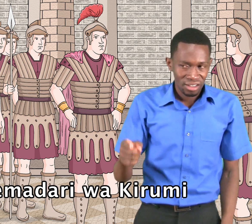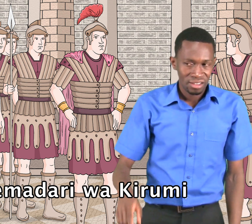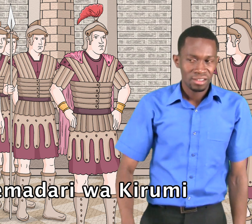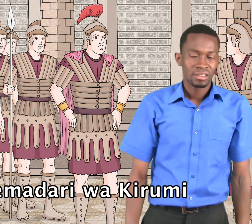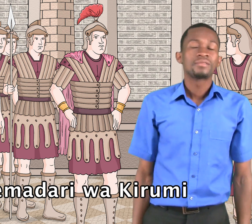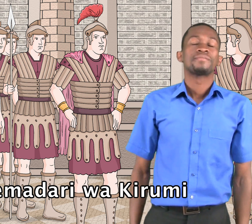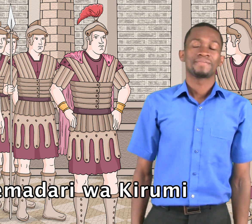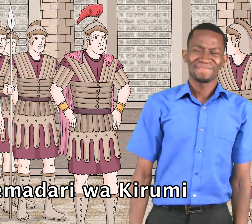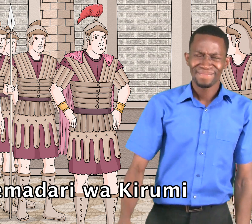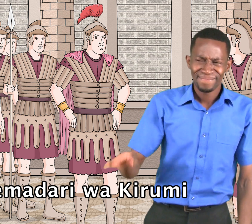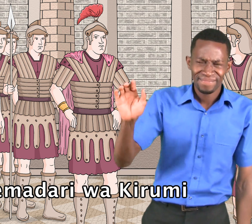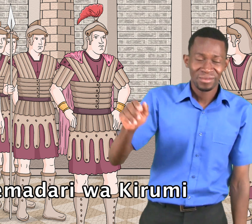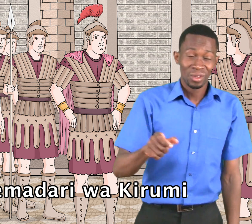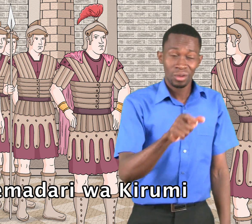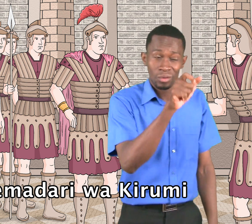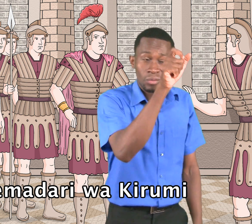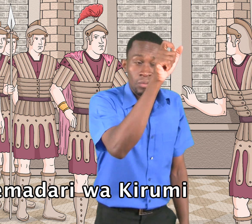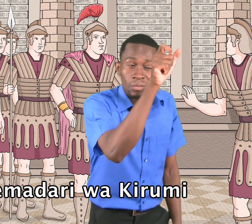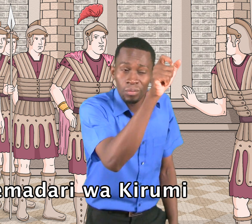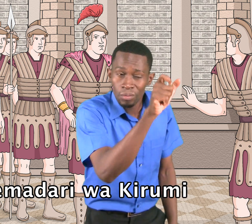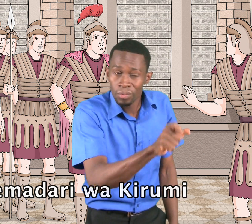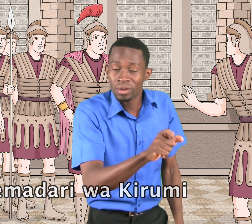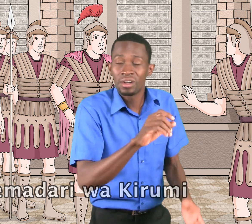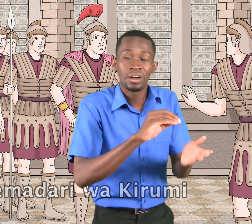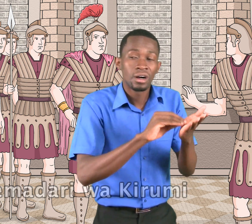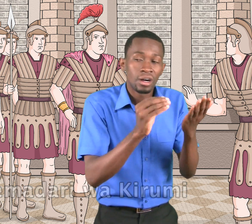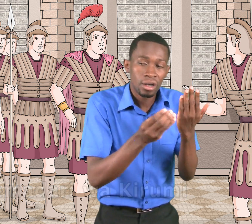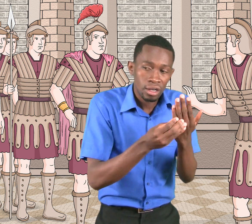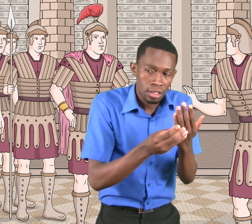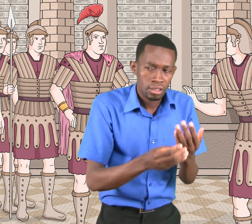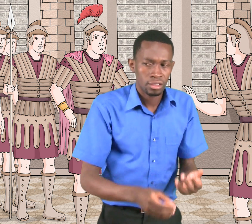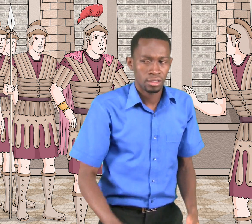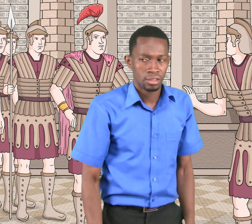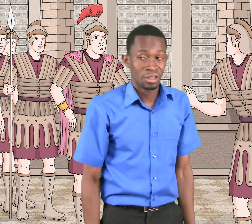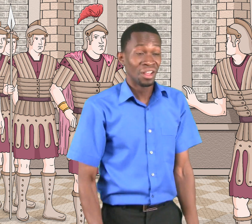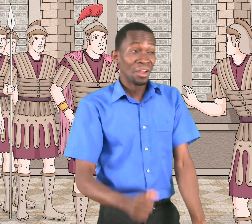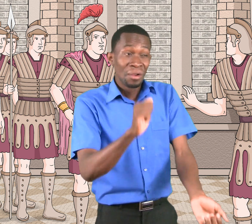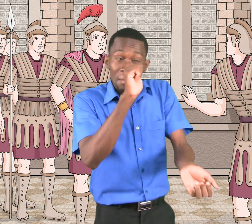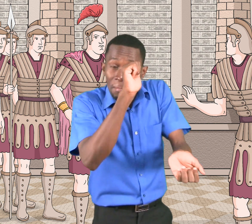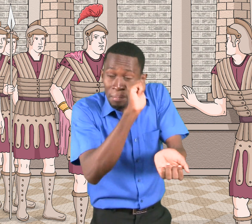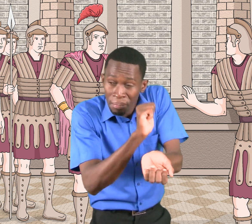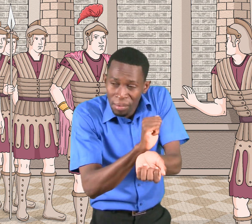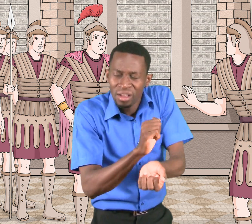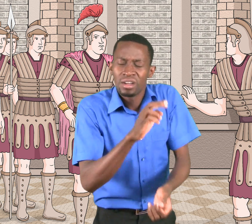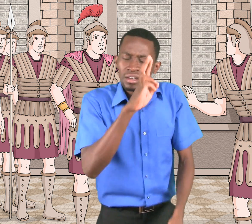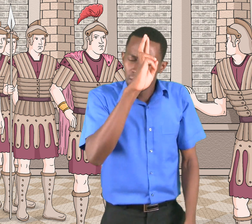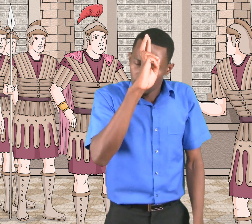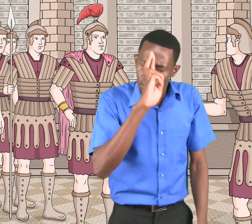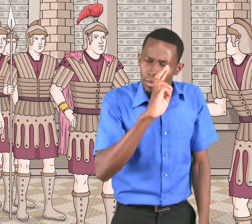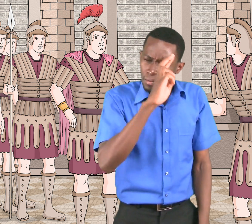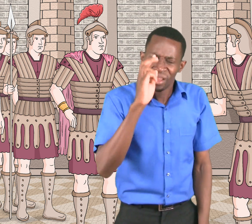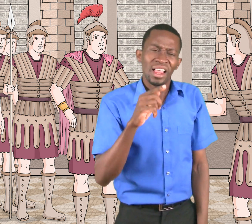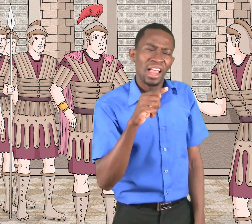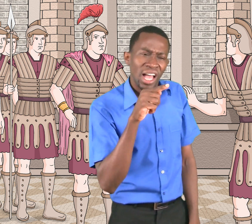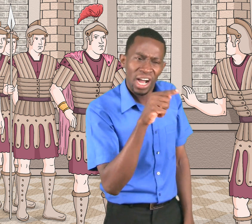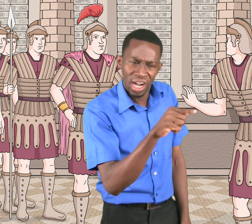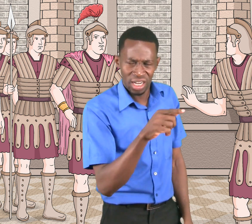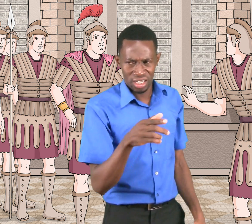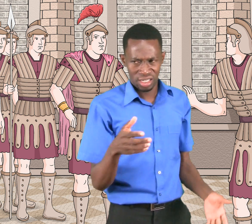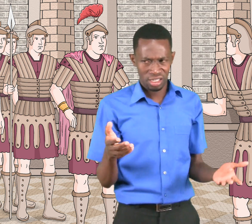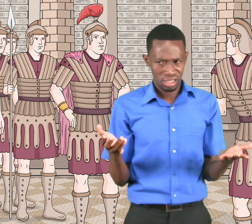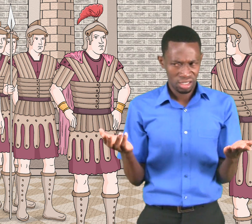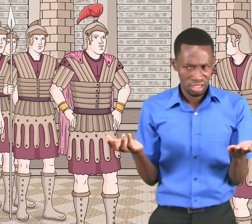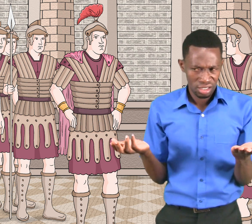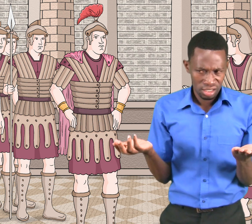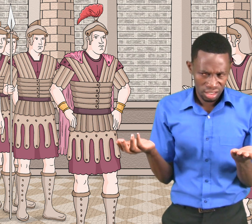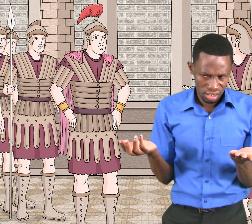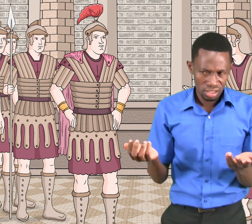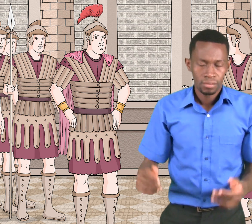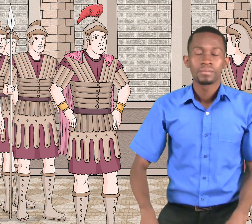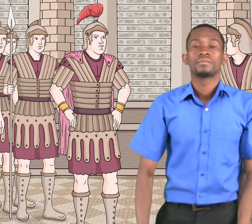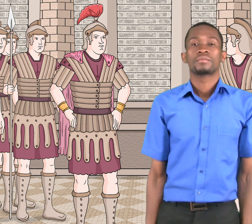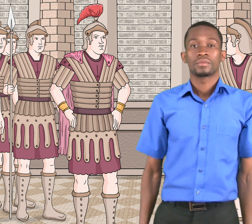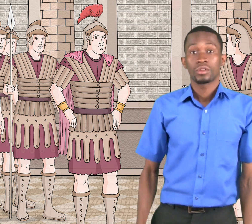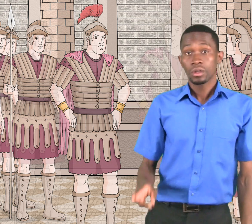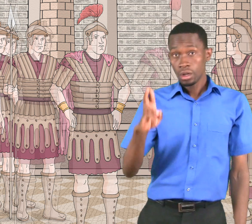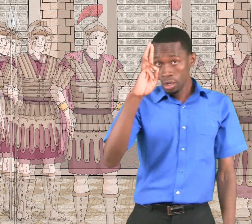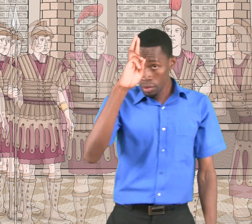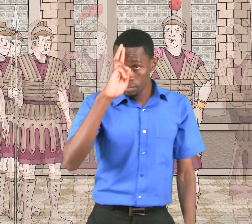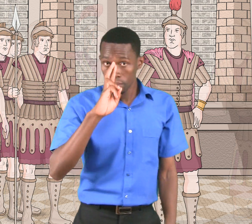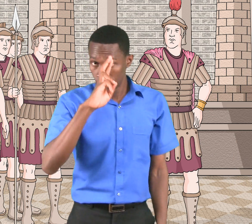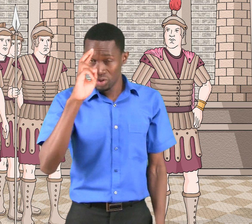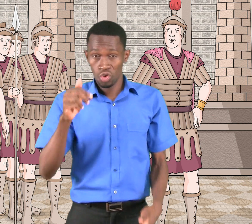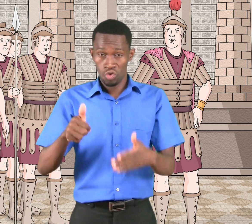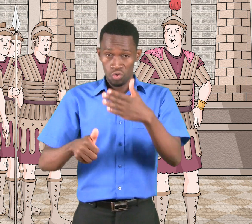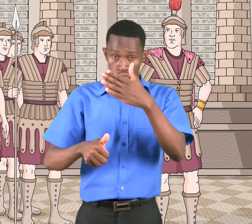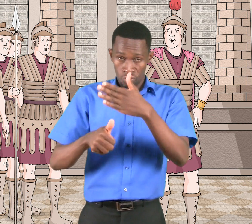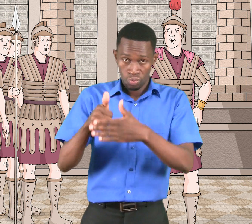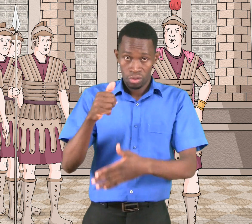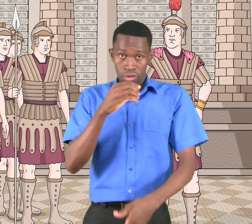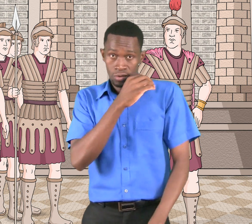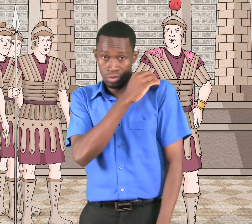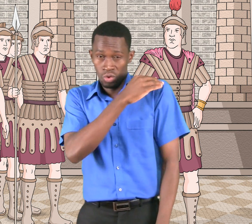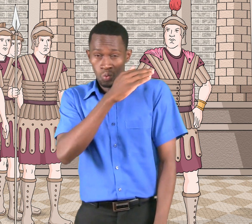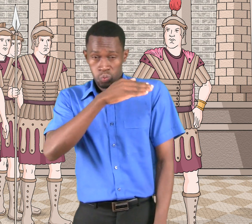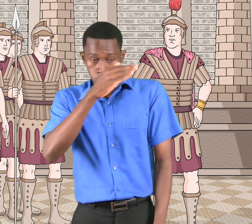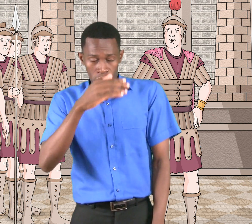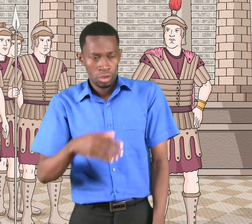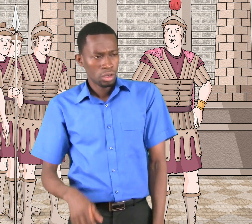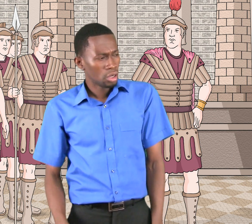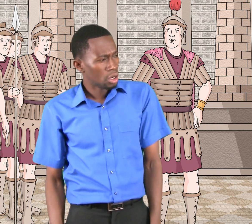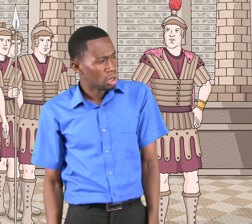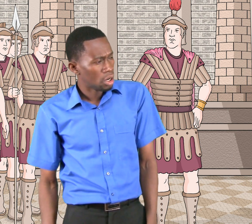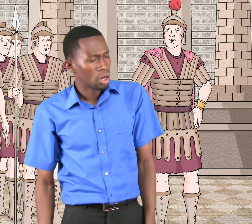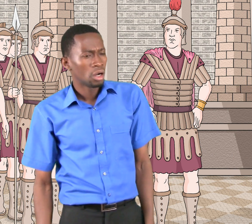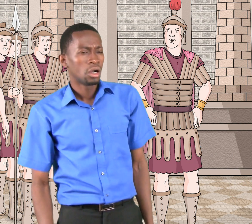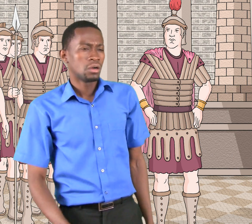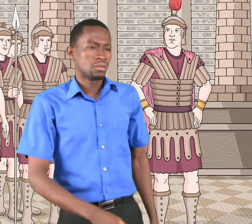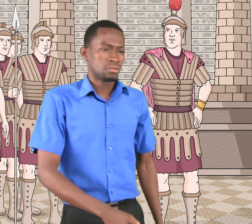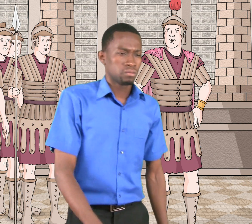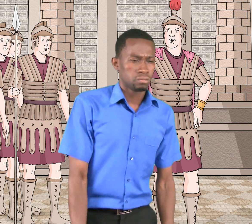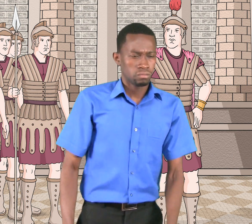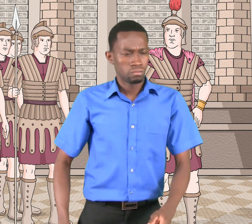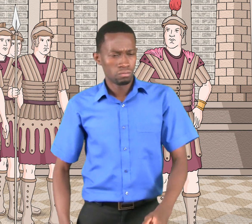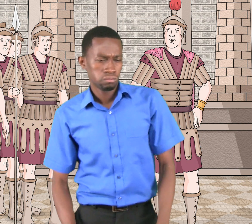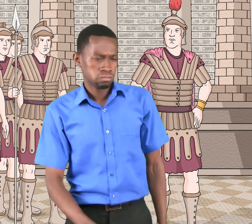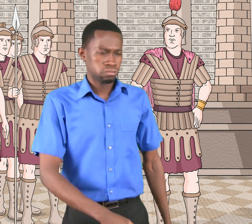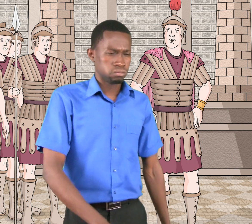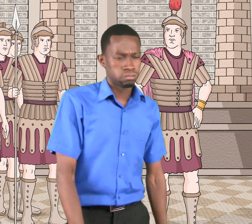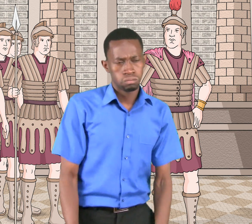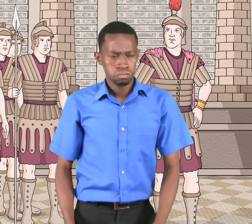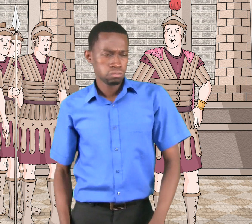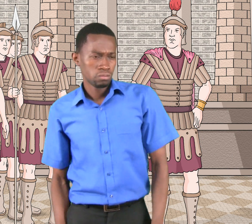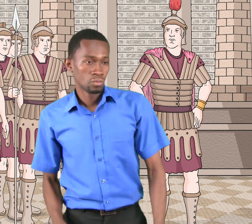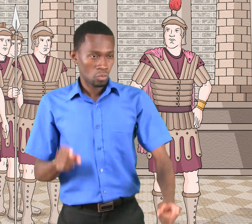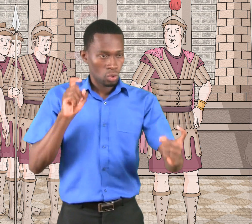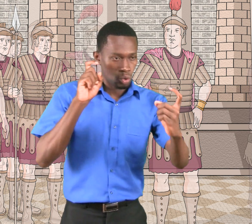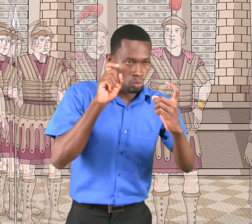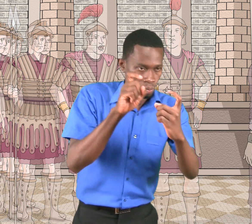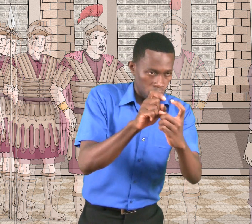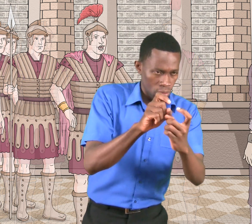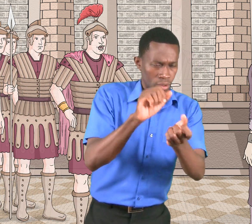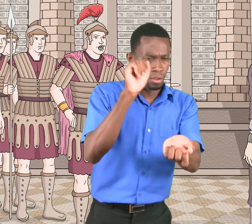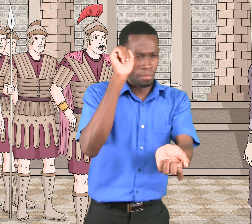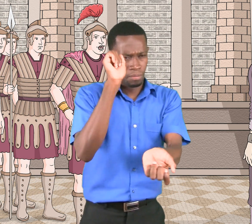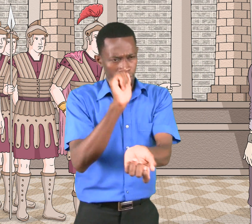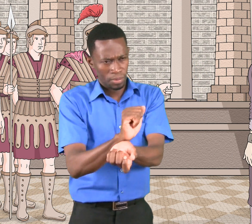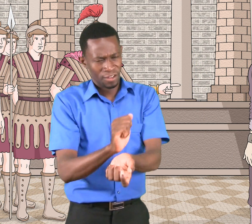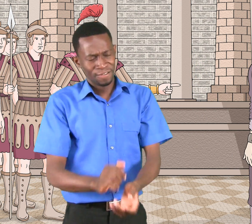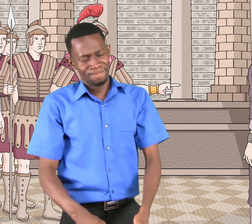“What are you going to do?” he said. “This man is a Roman citizen.”